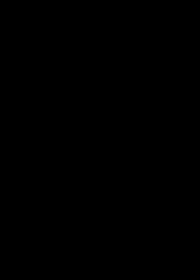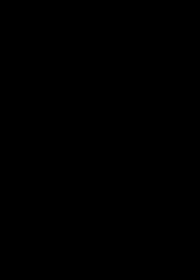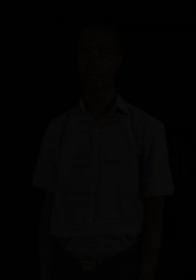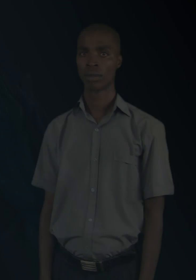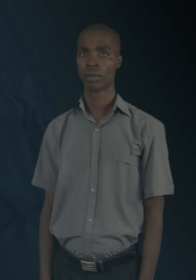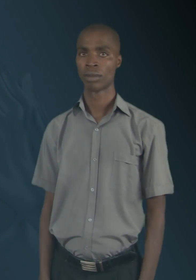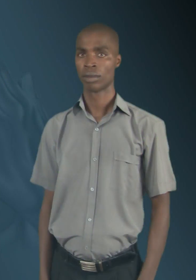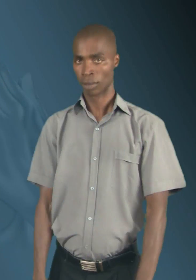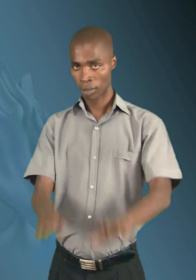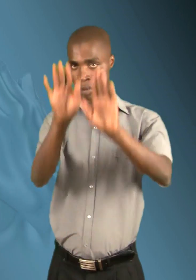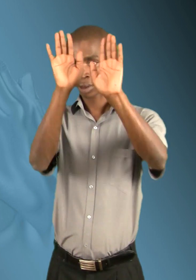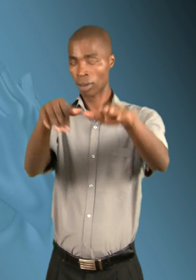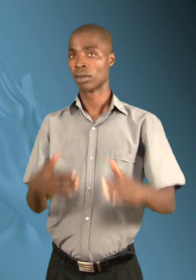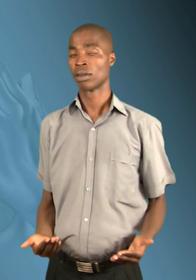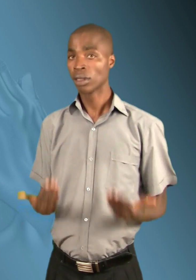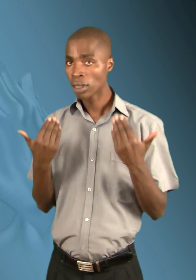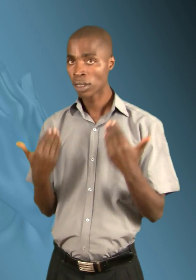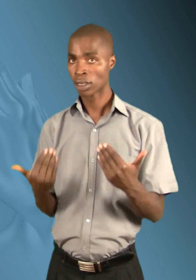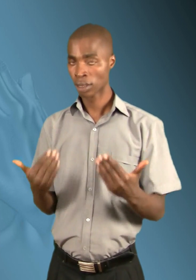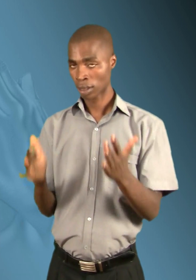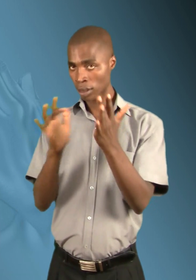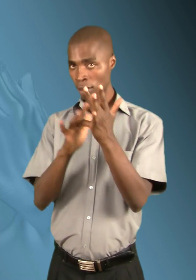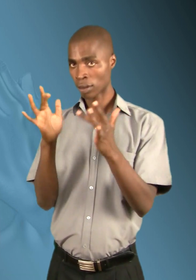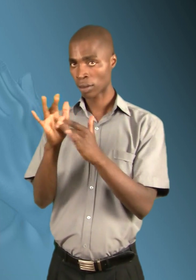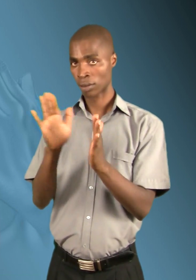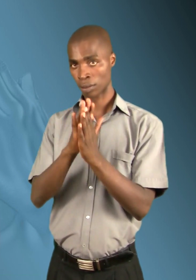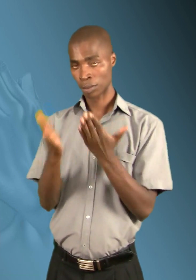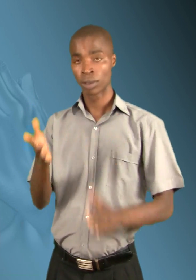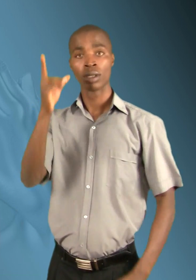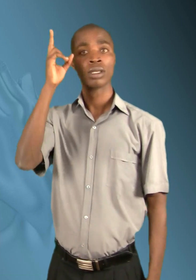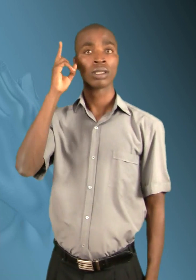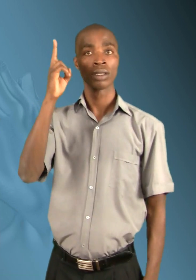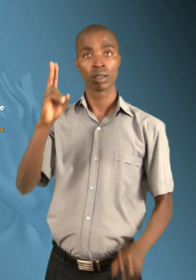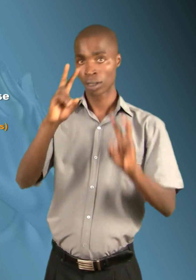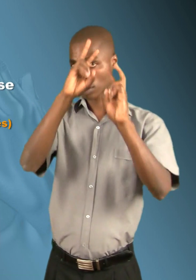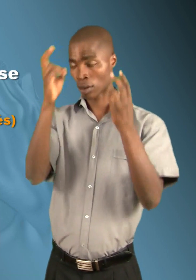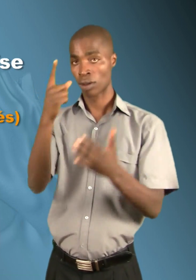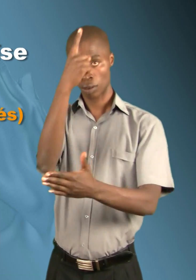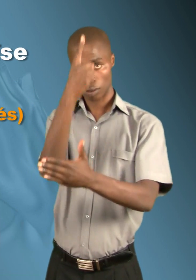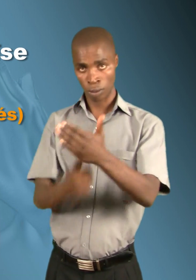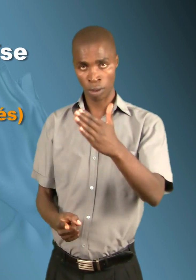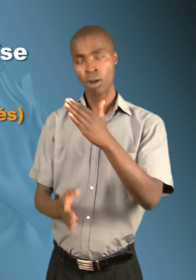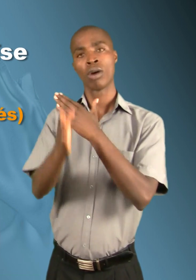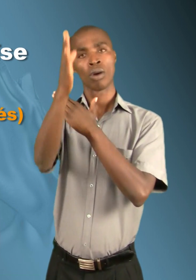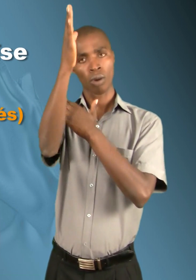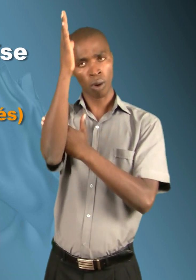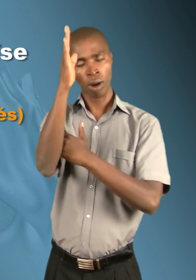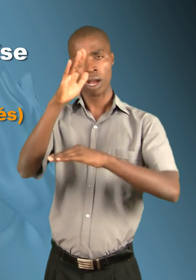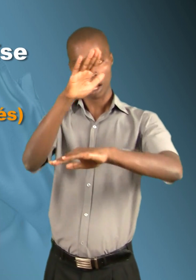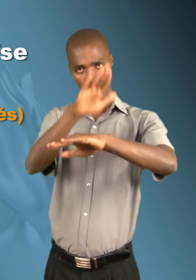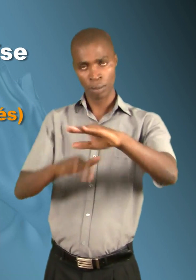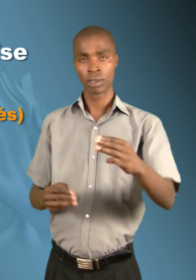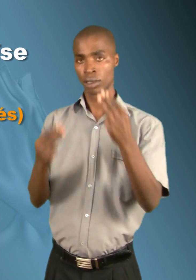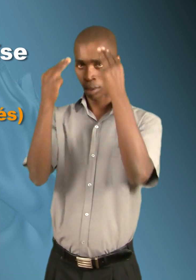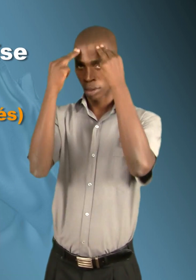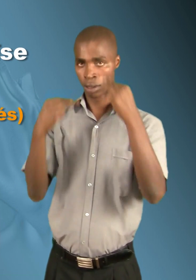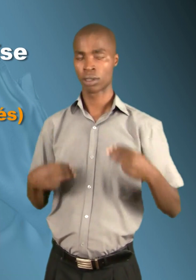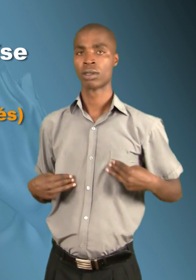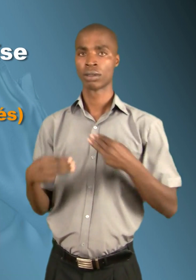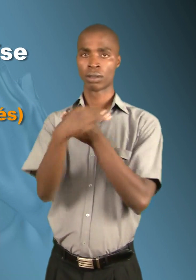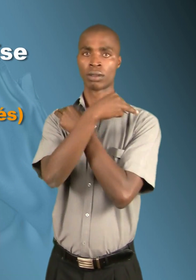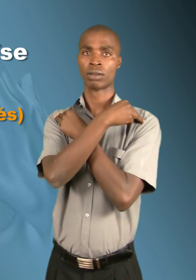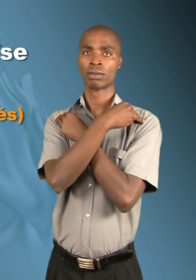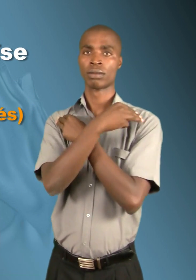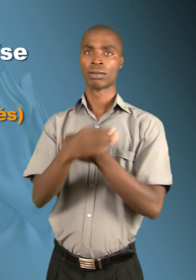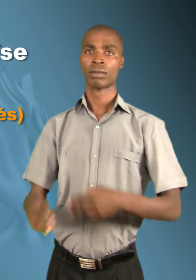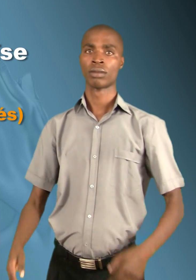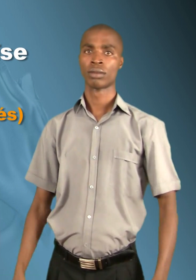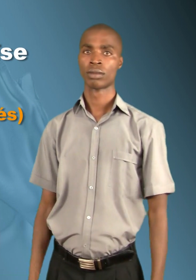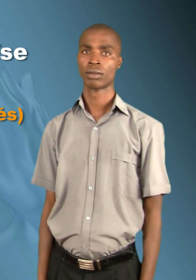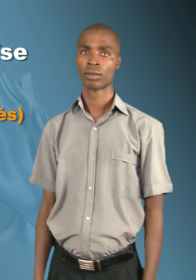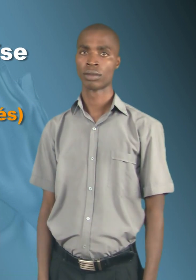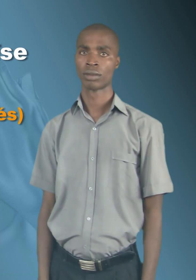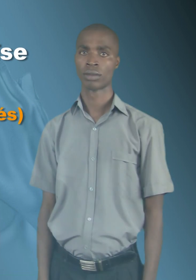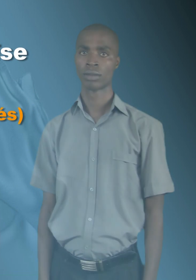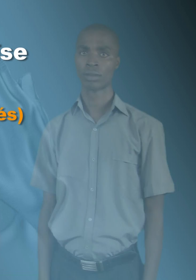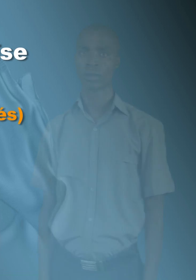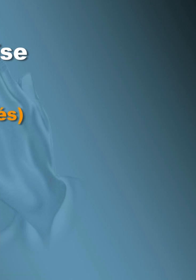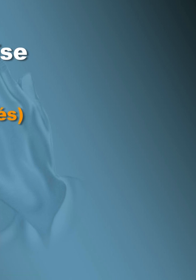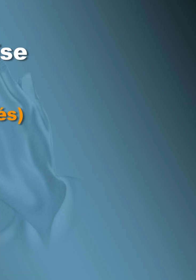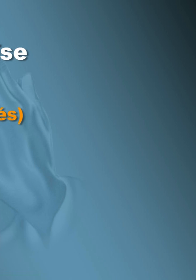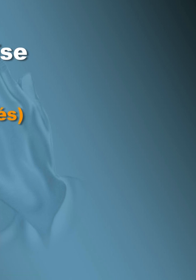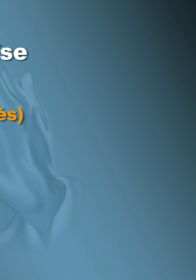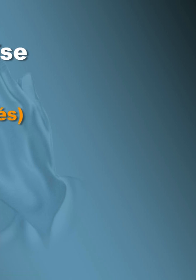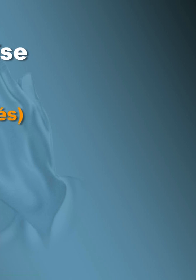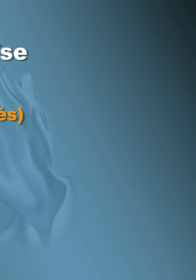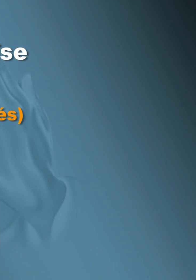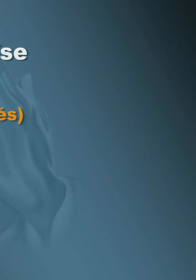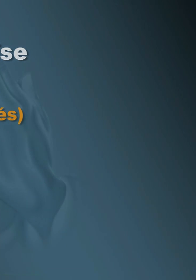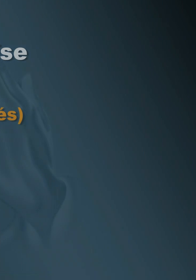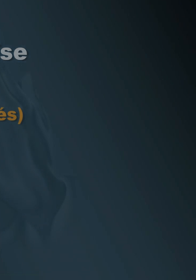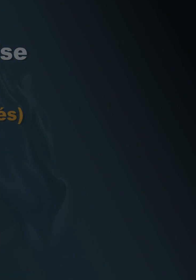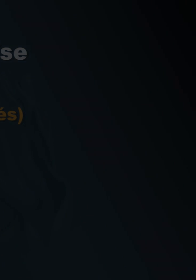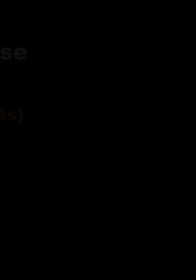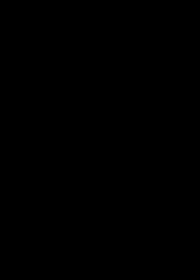The Lord calls Moses